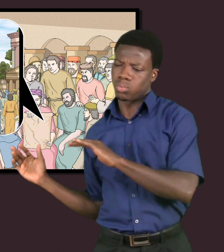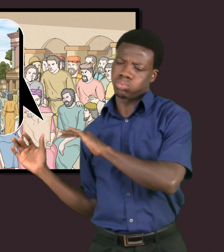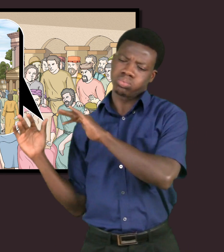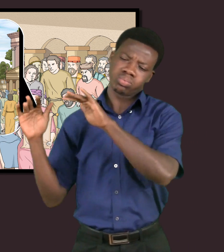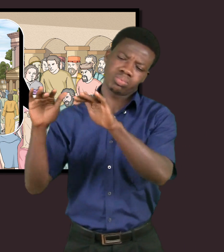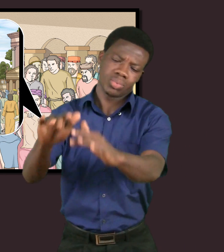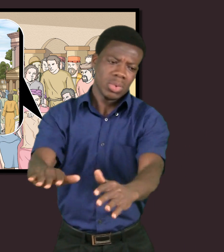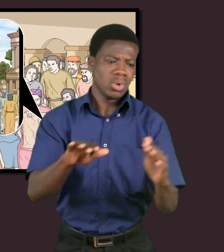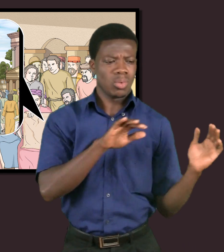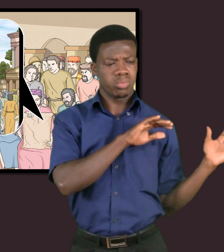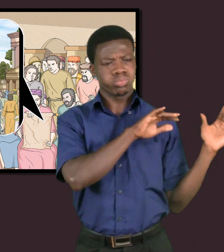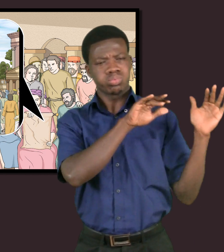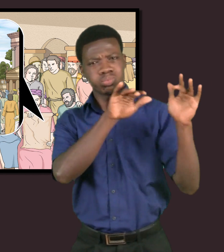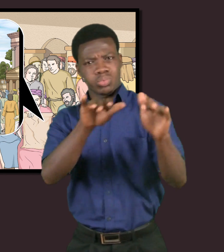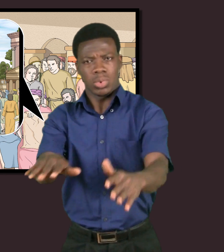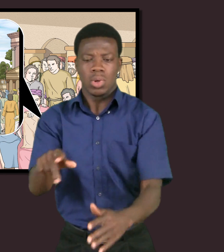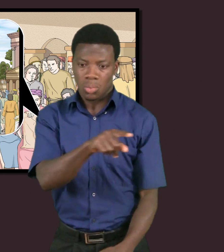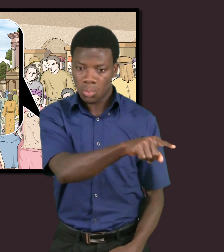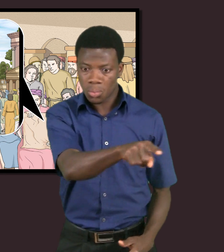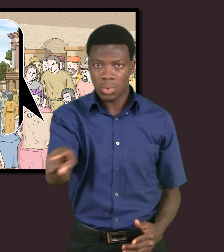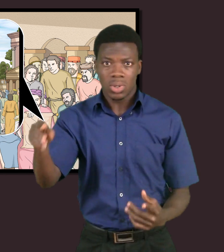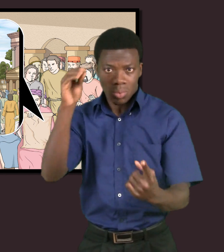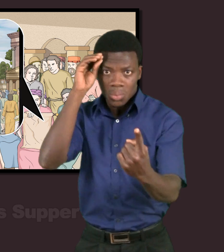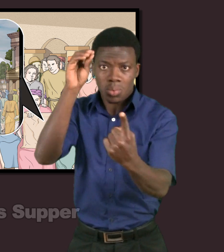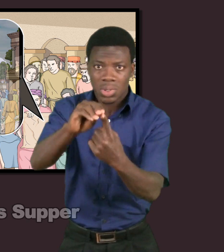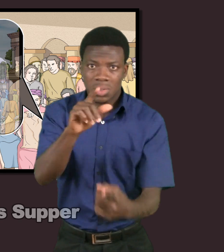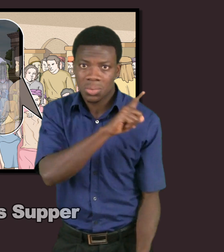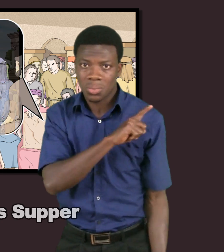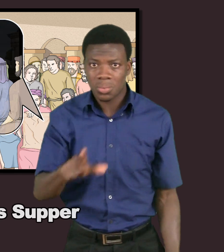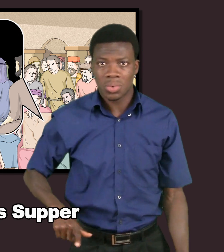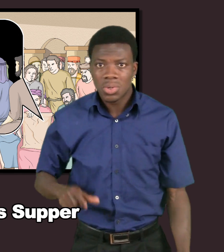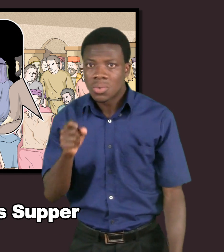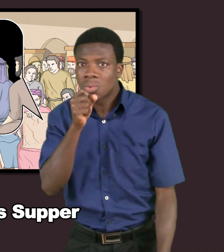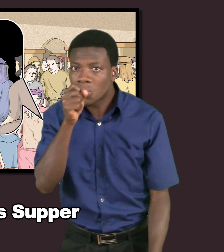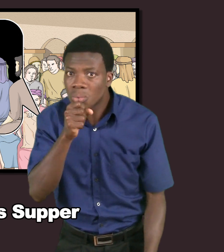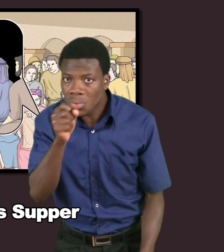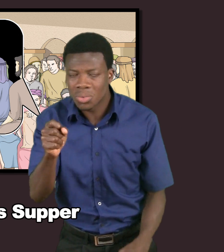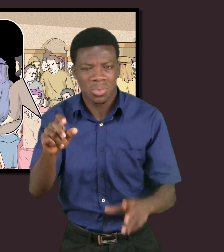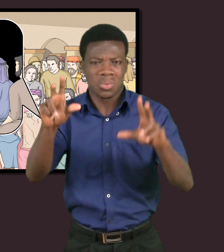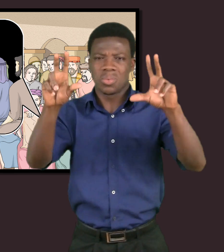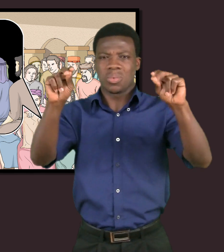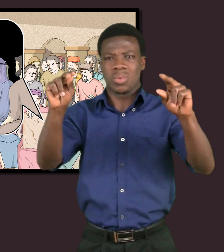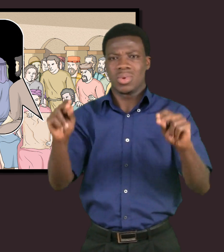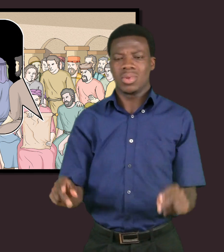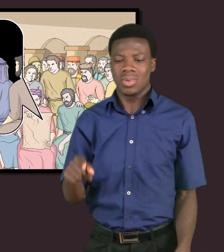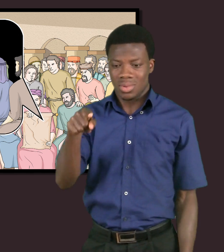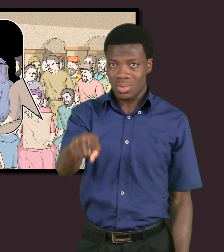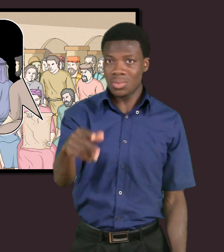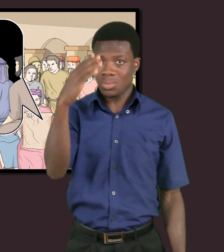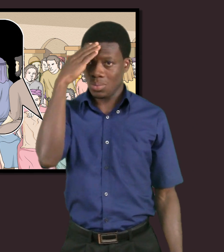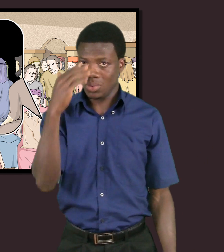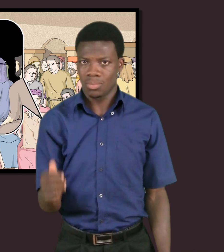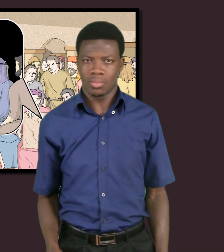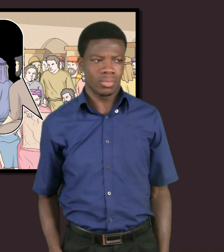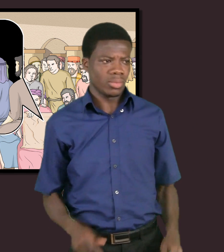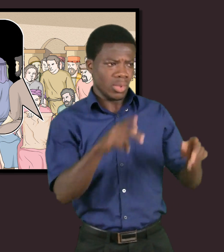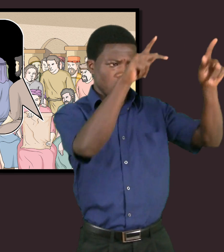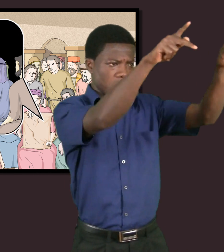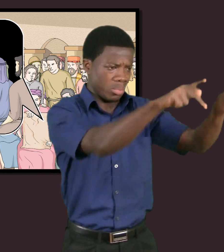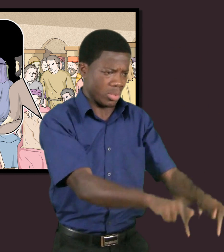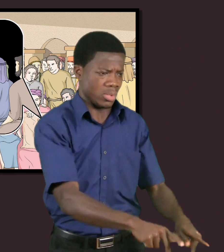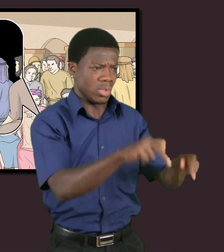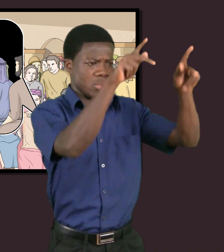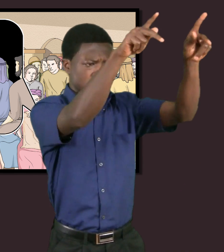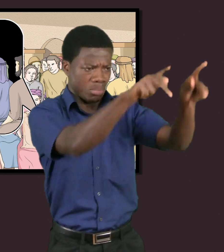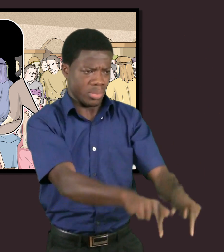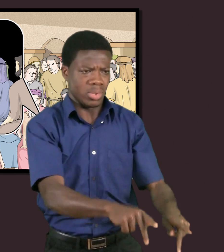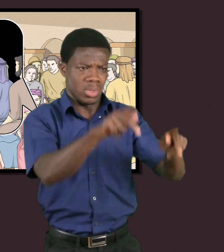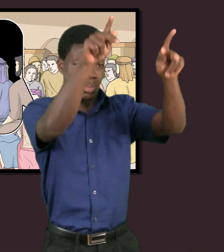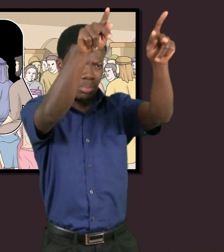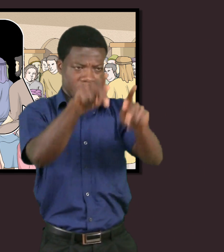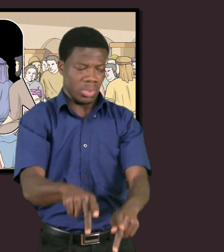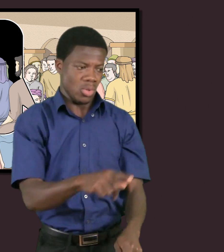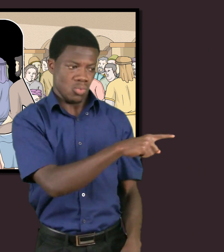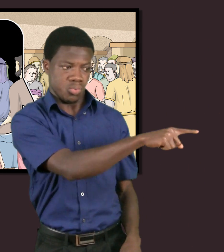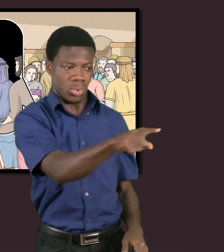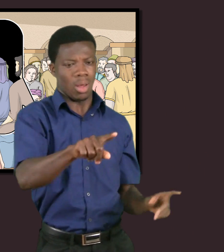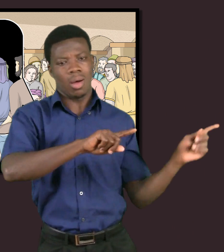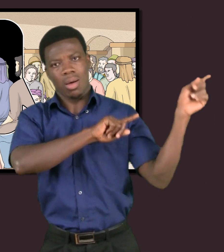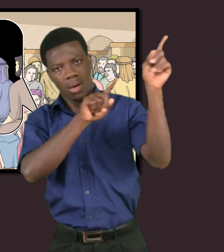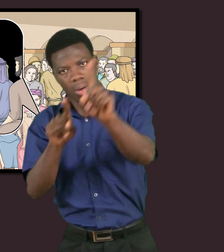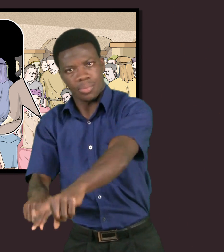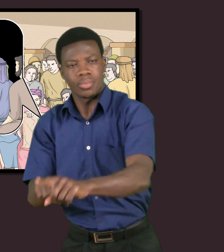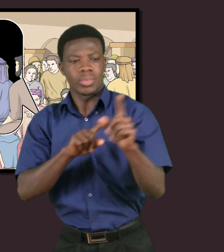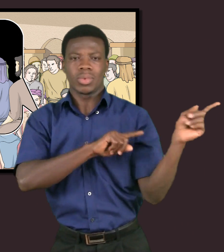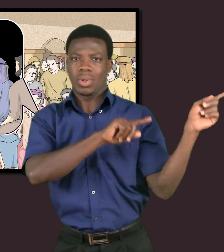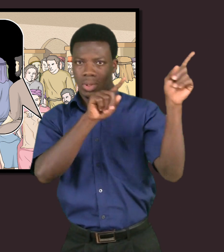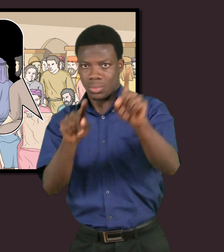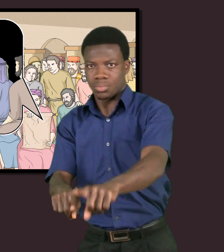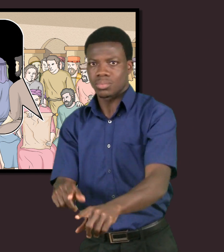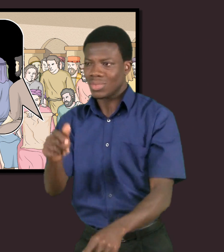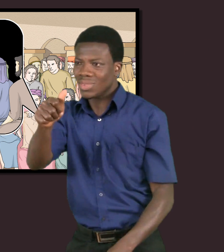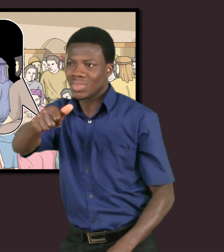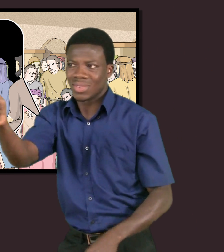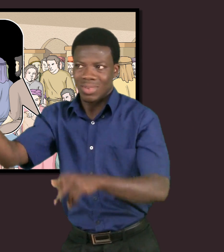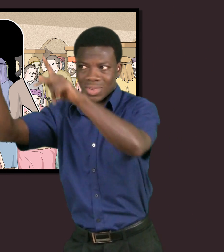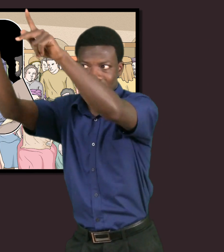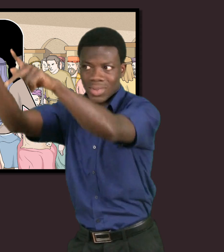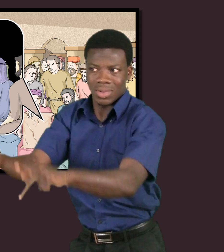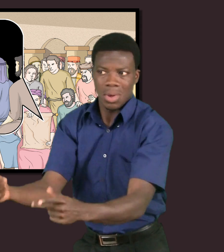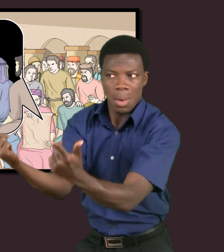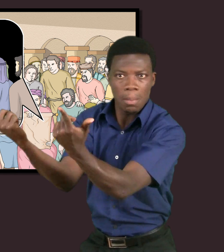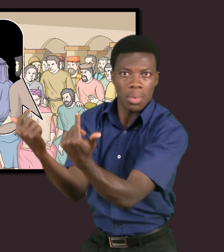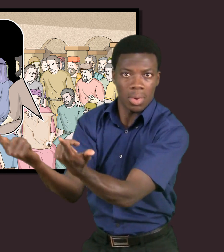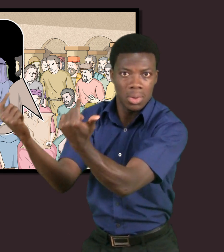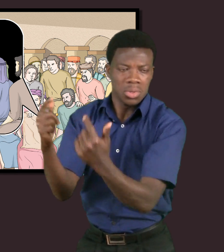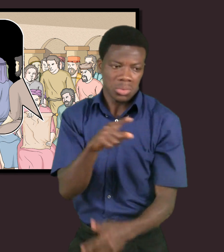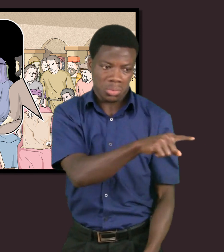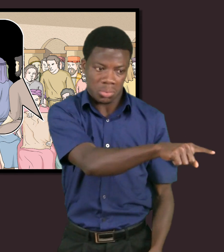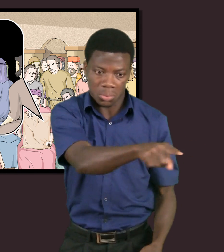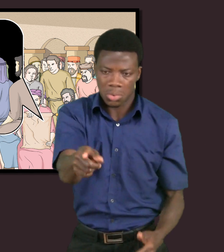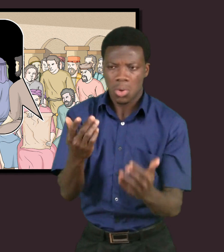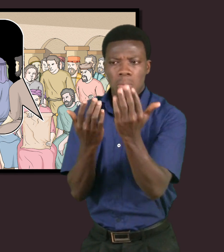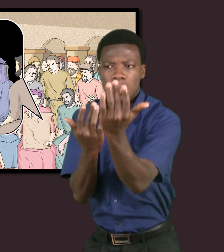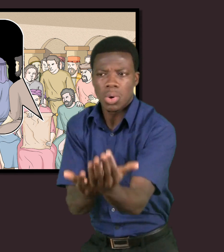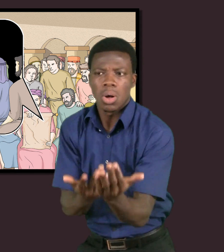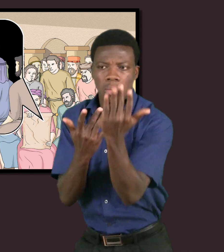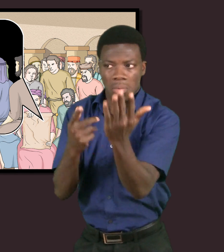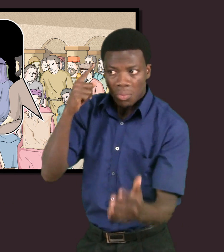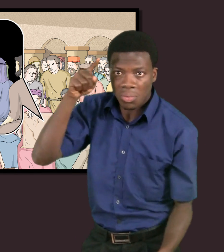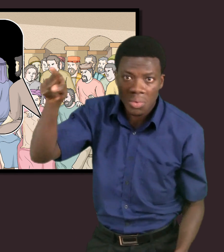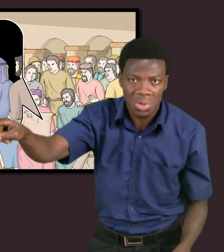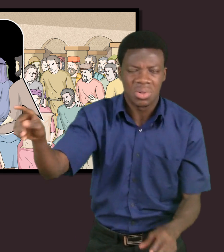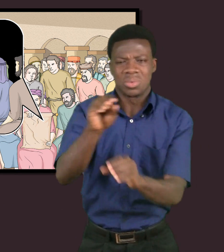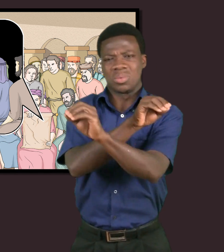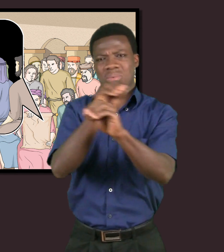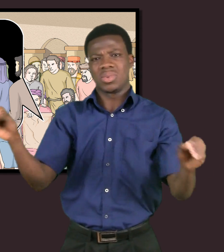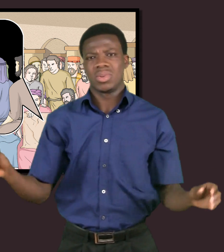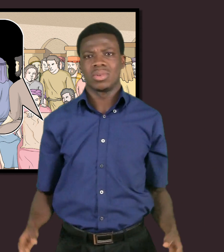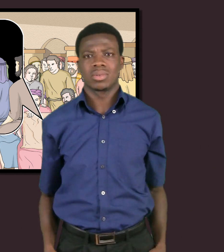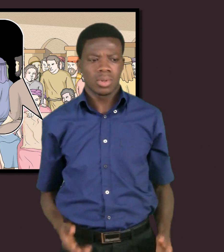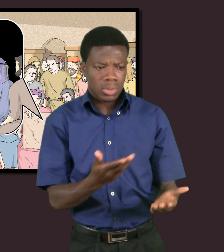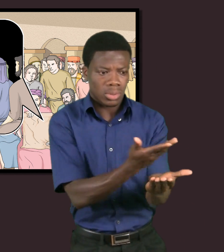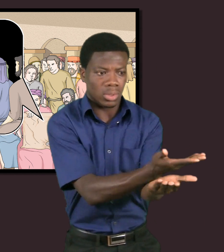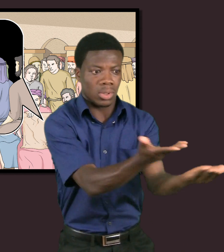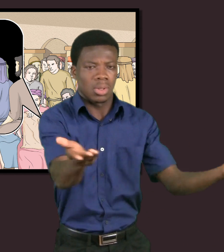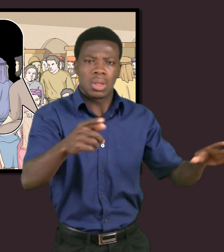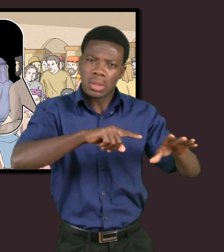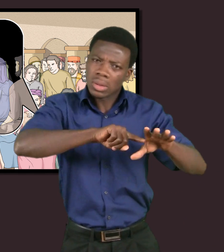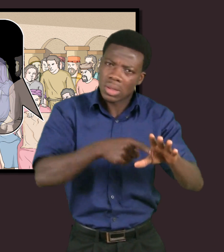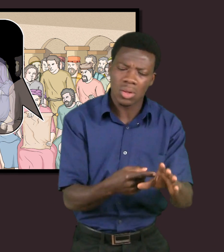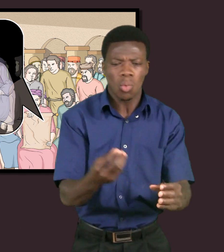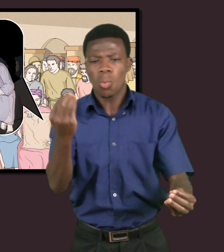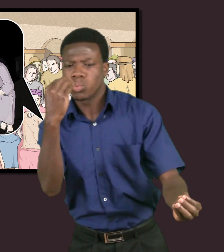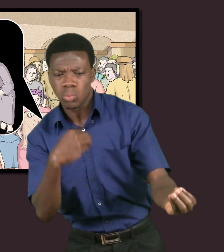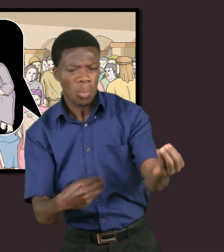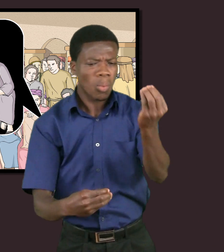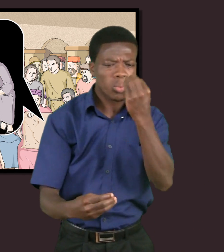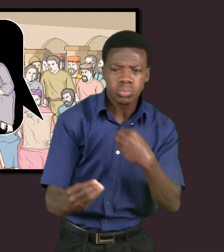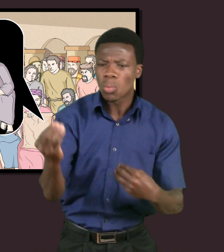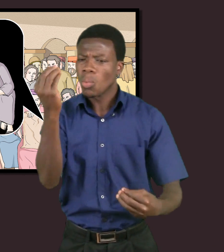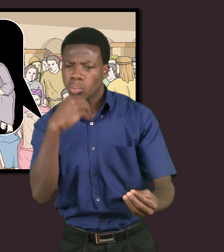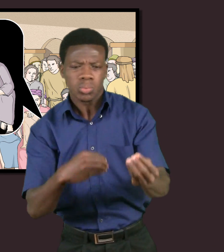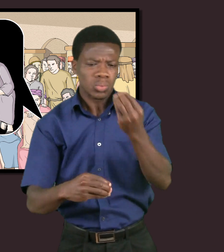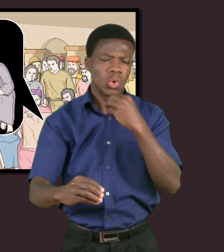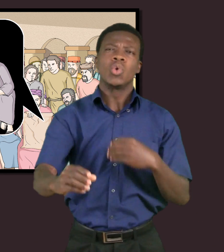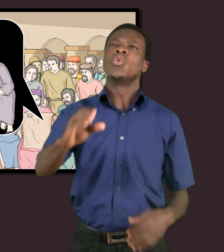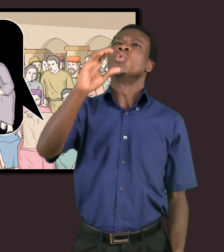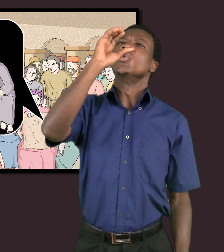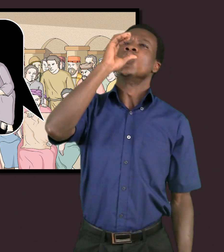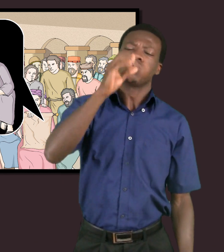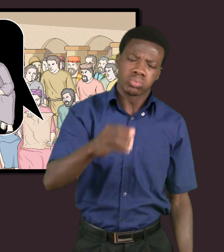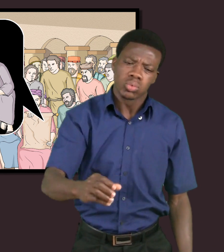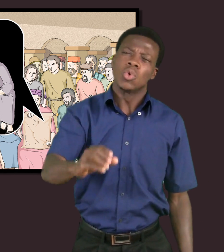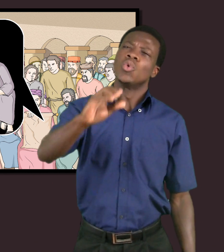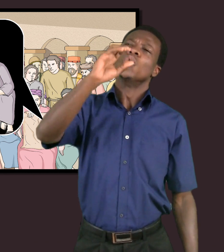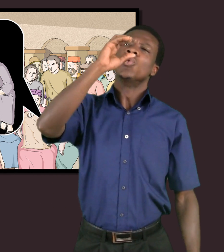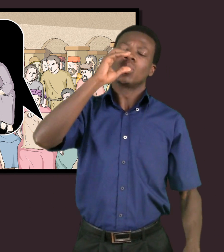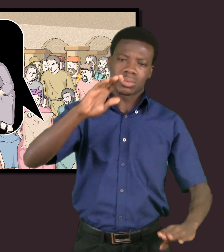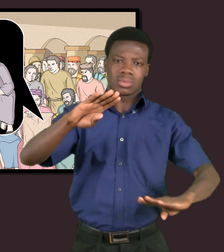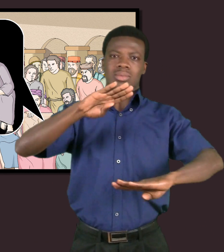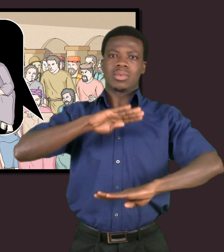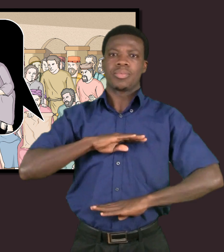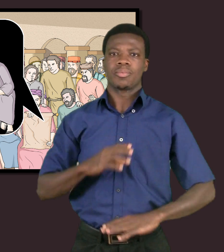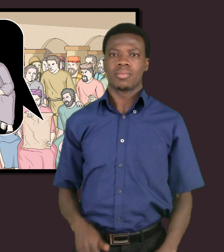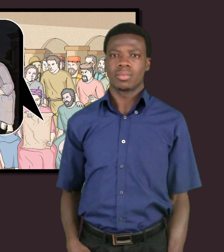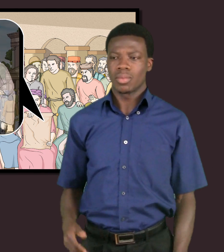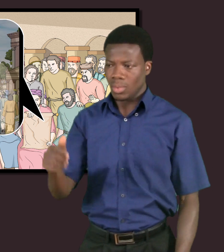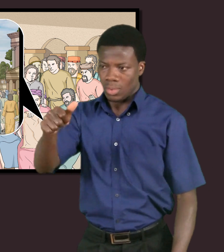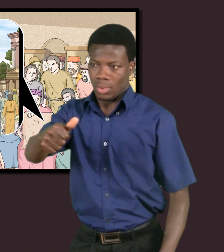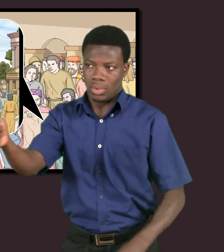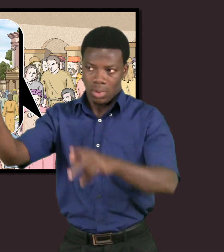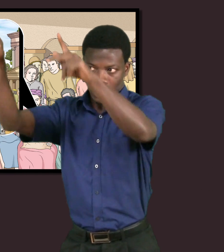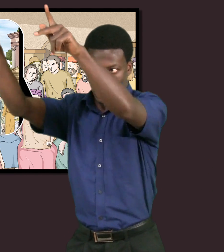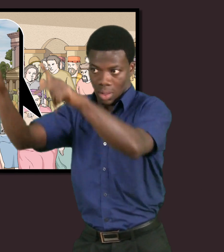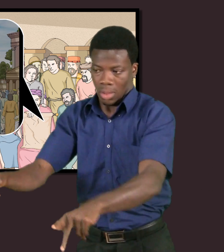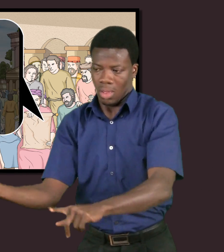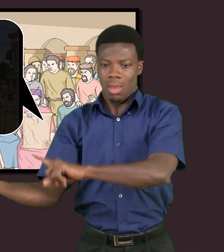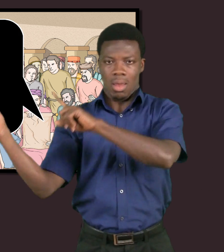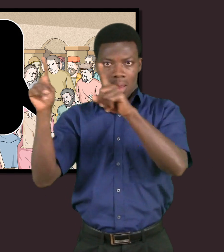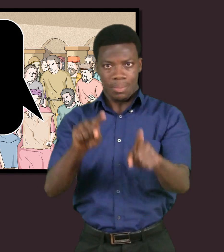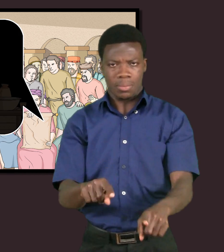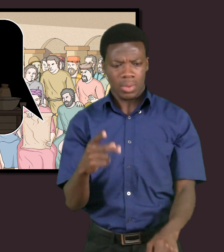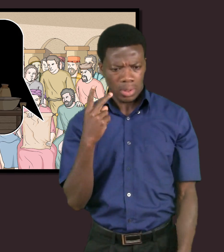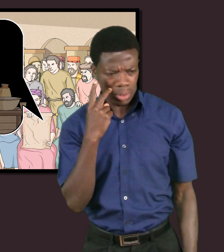Now then, when you come together, it is not the Lord’s Supper you eat. For as you eat, each of you goes ahead without sharing his meal.